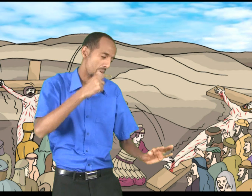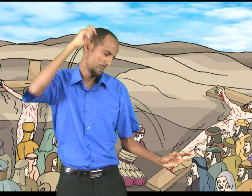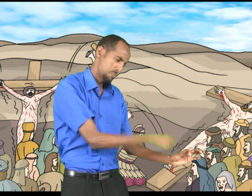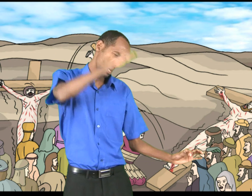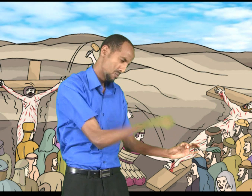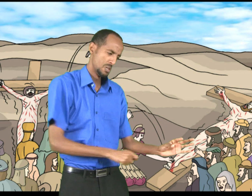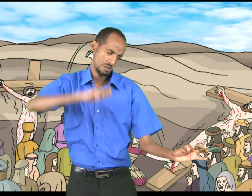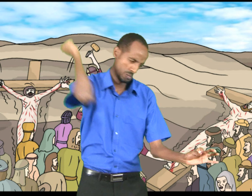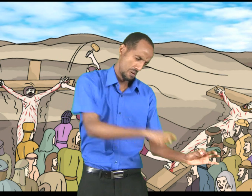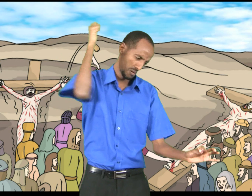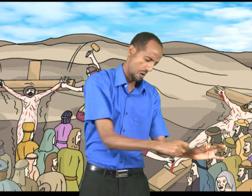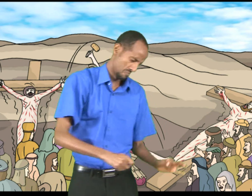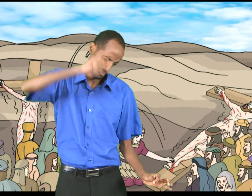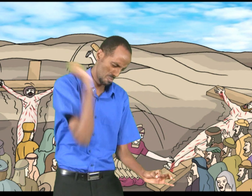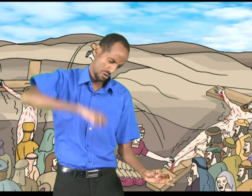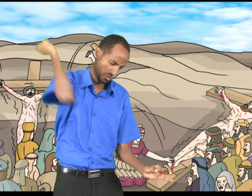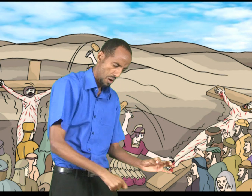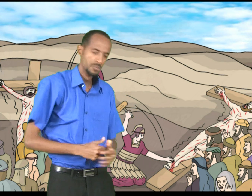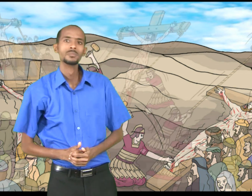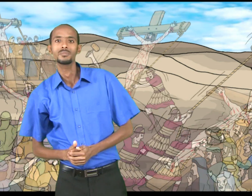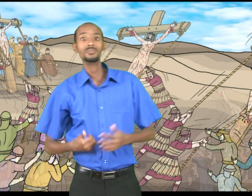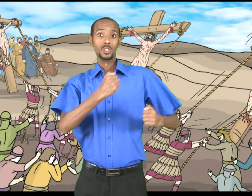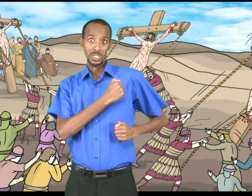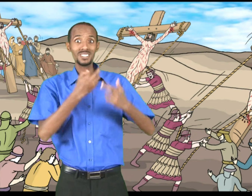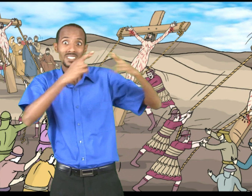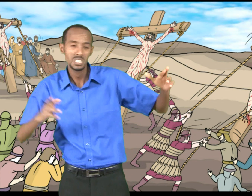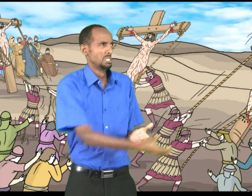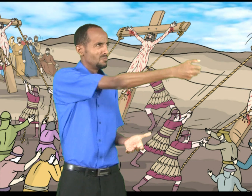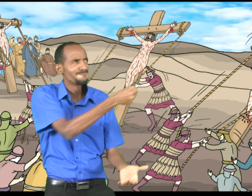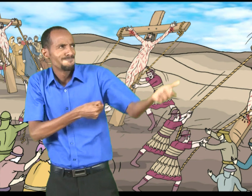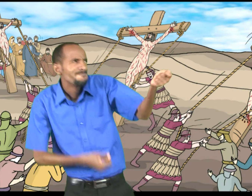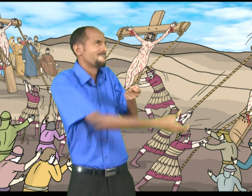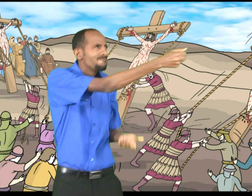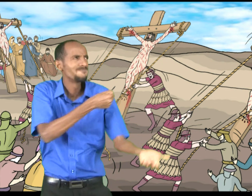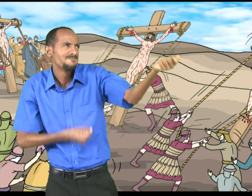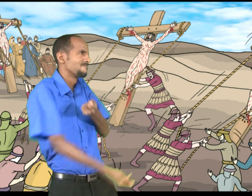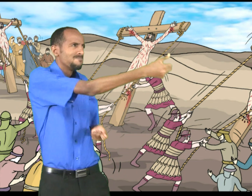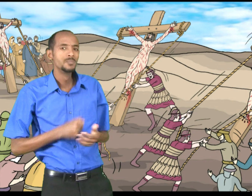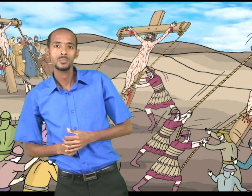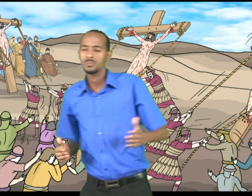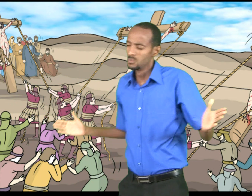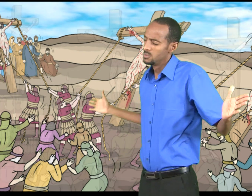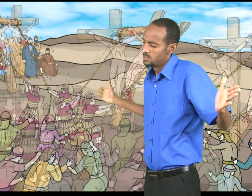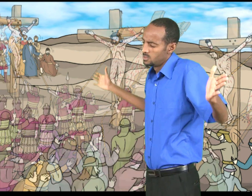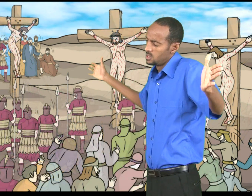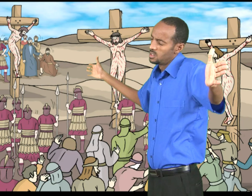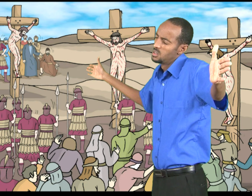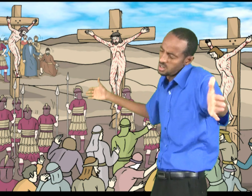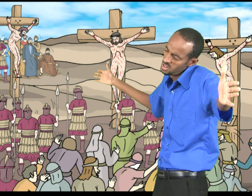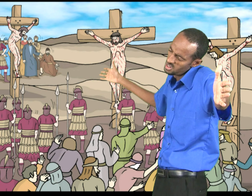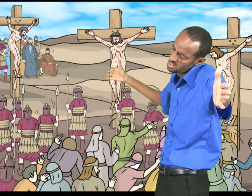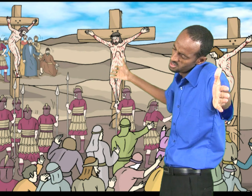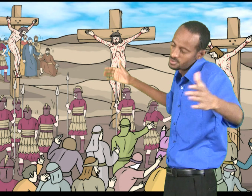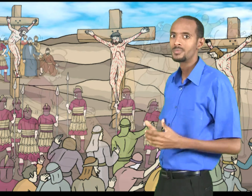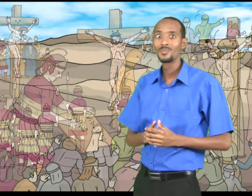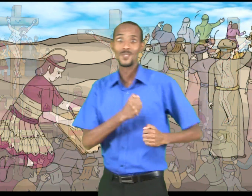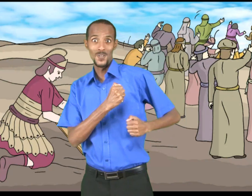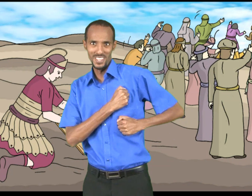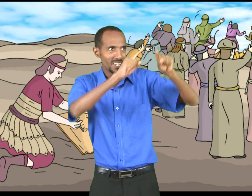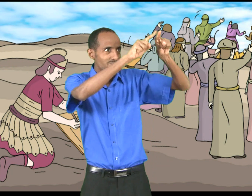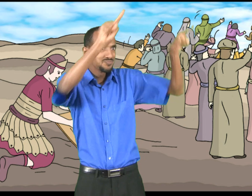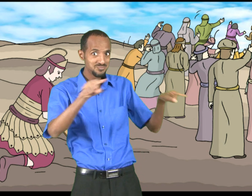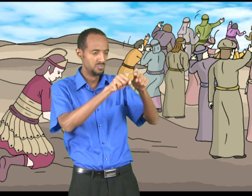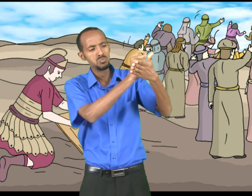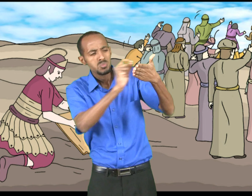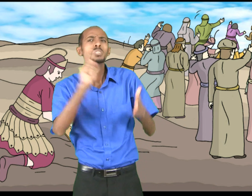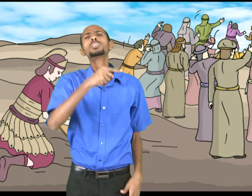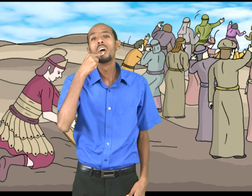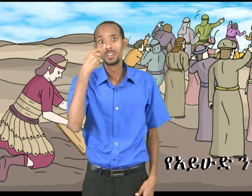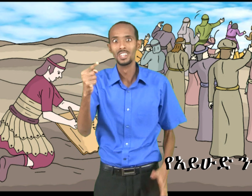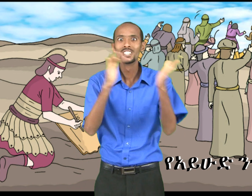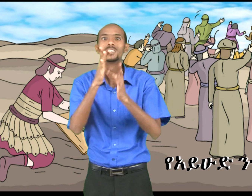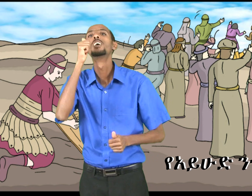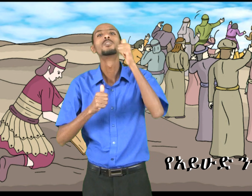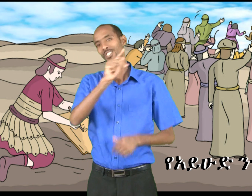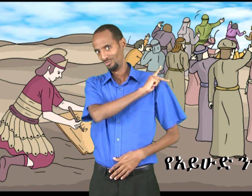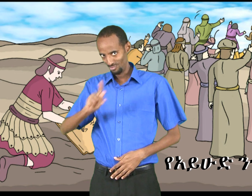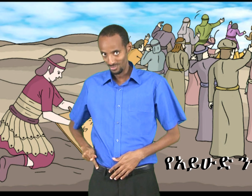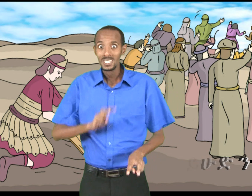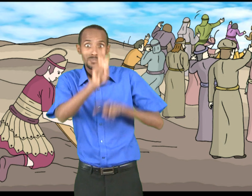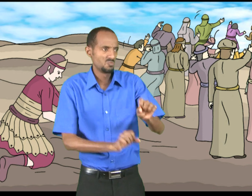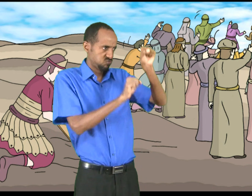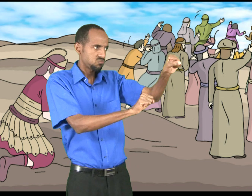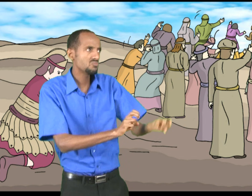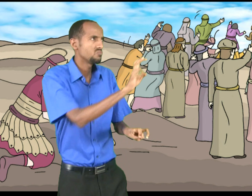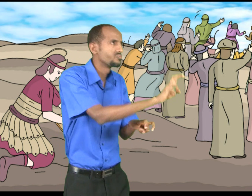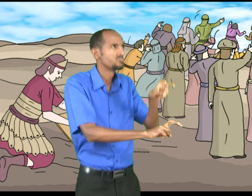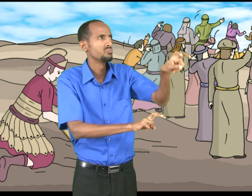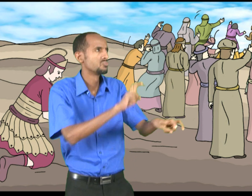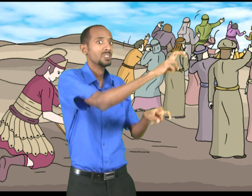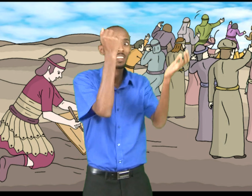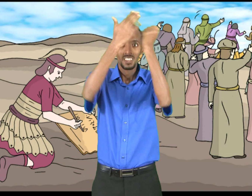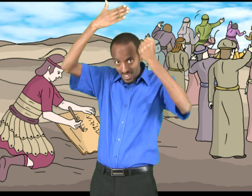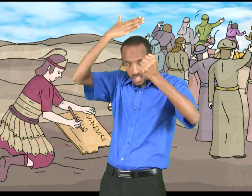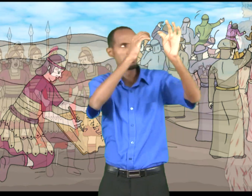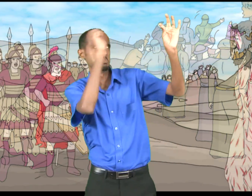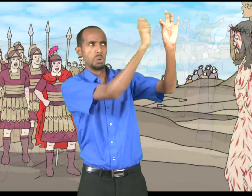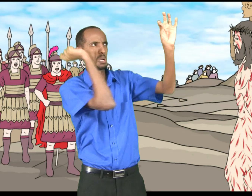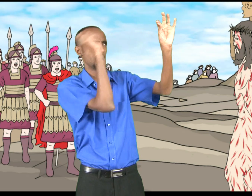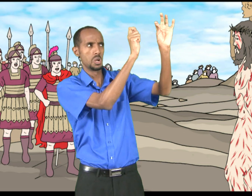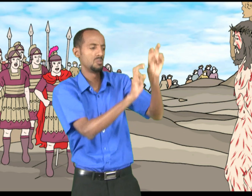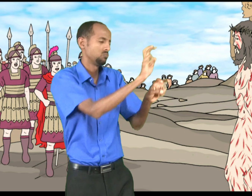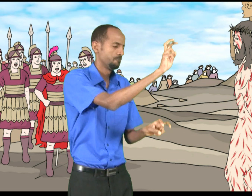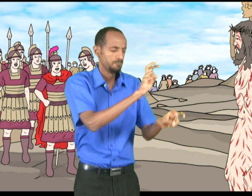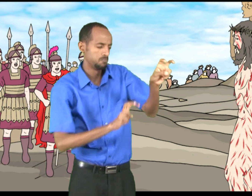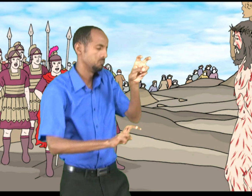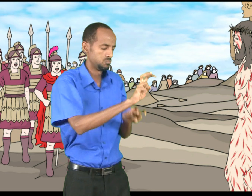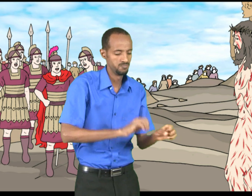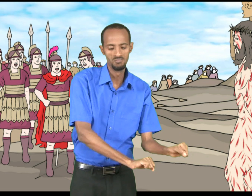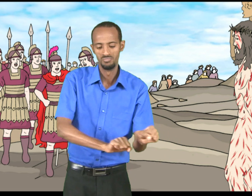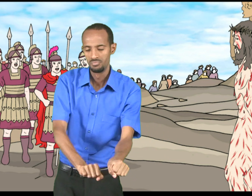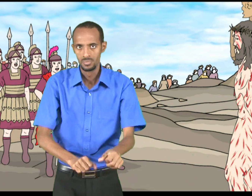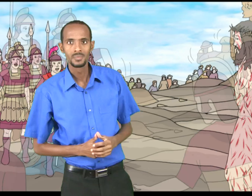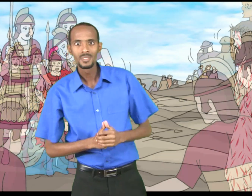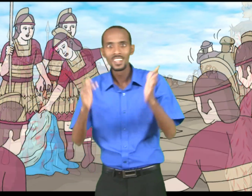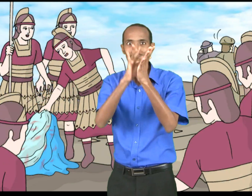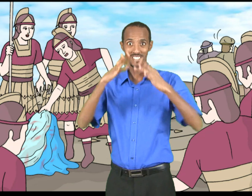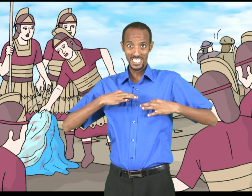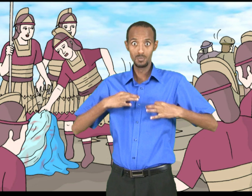Above His head they posted the written charge against Him: THIS IS JESUS, THE KING OF THE JEWS.